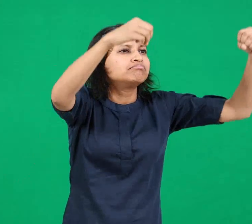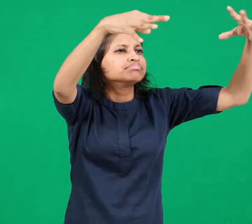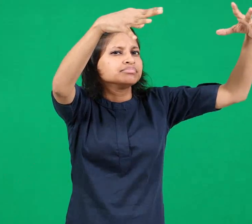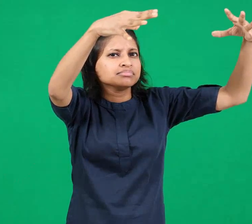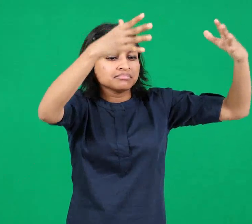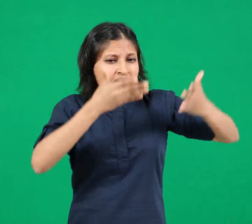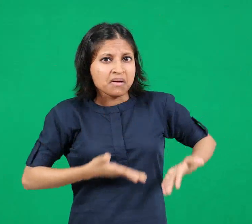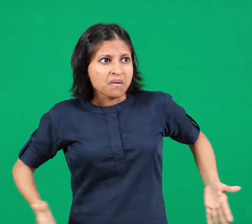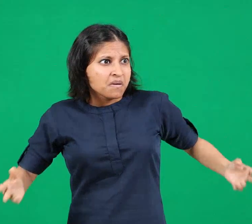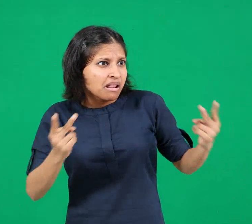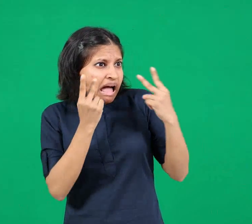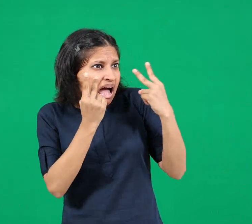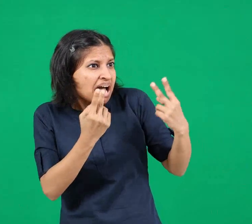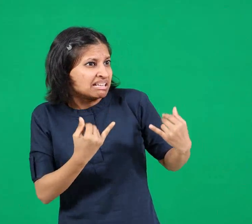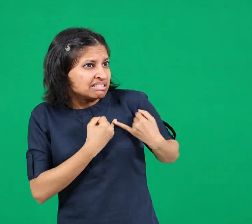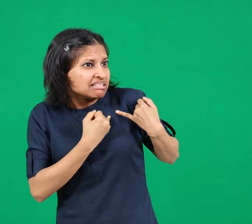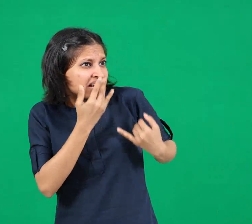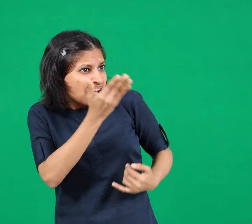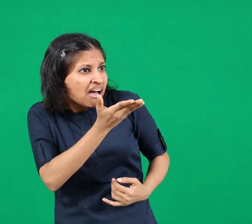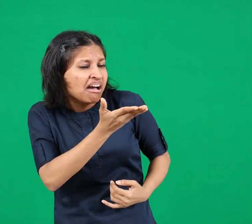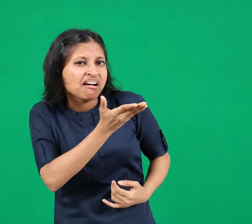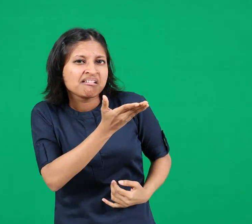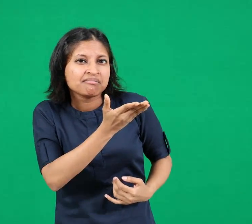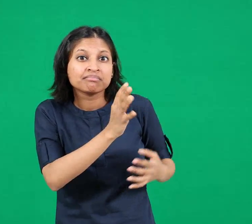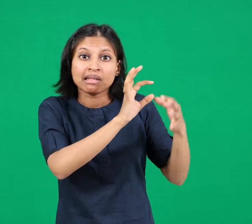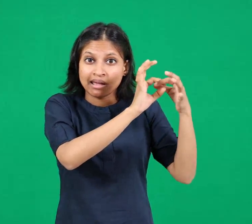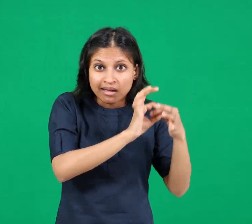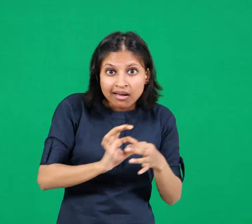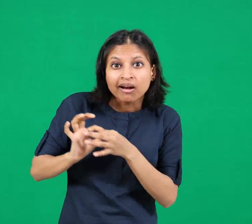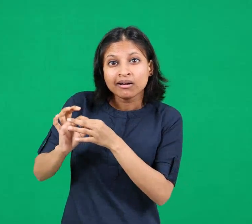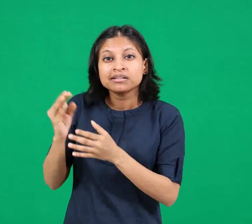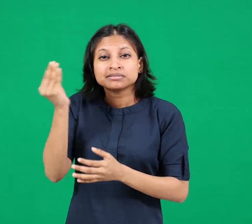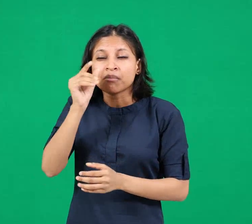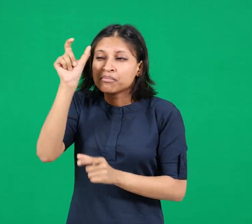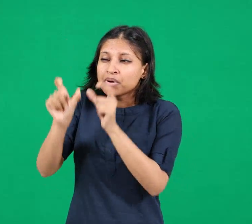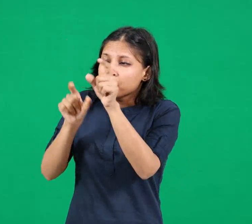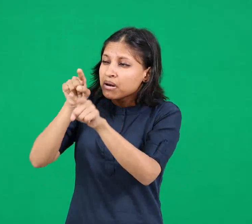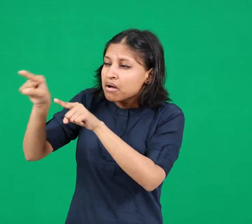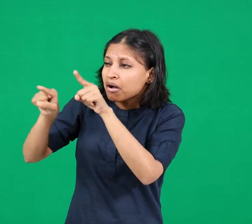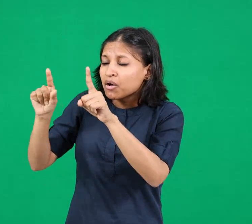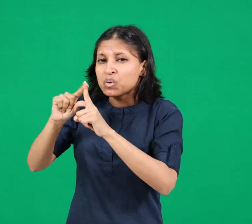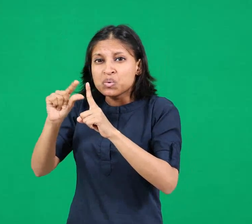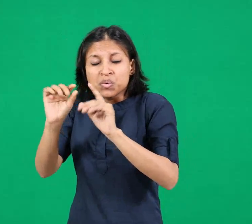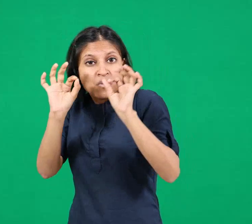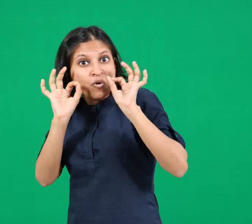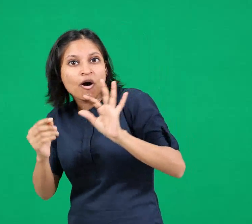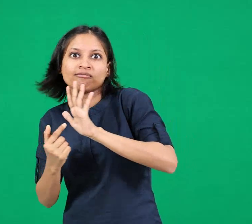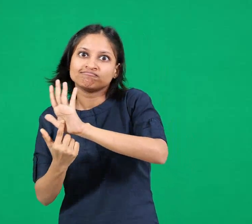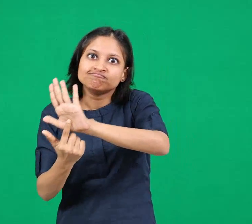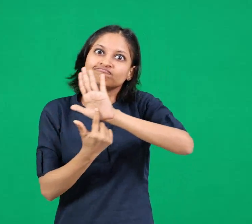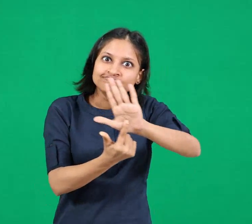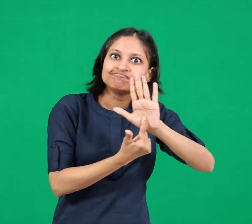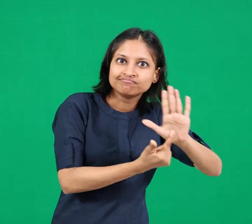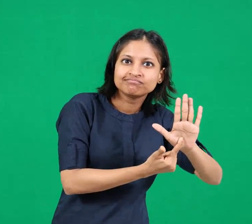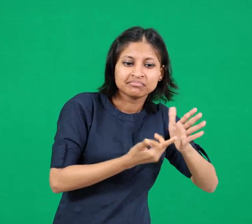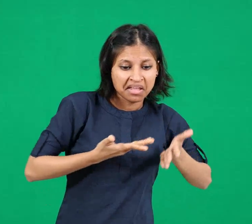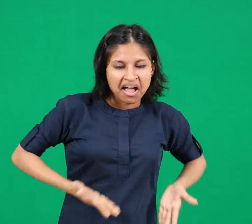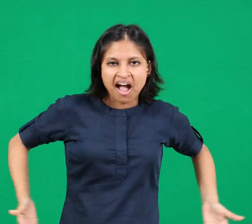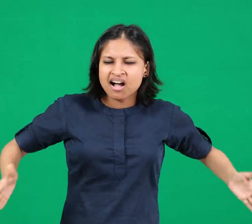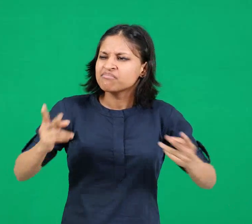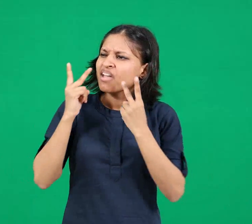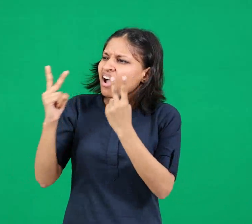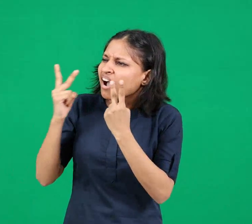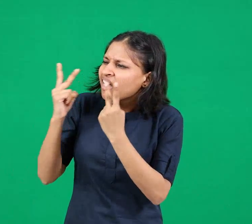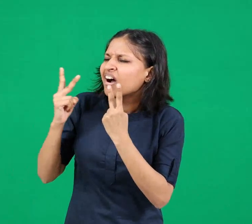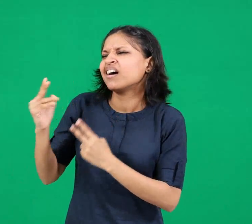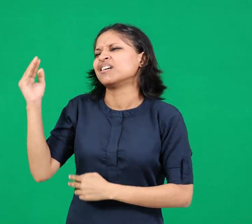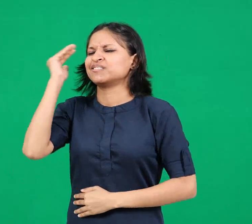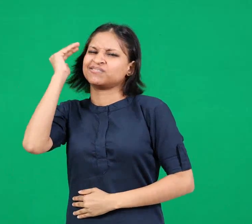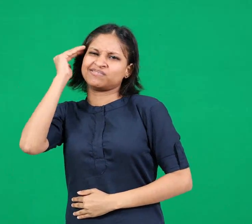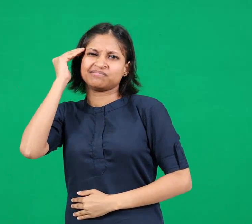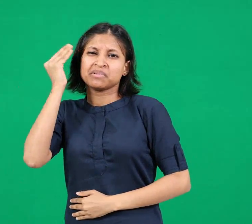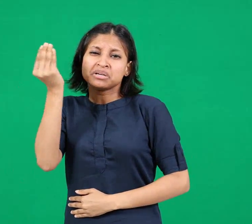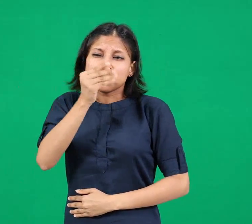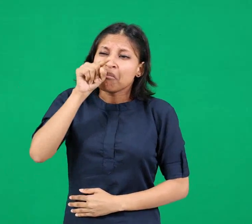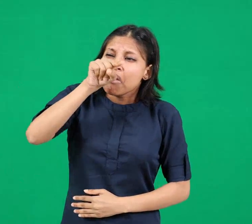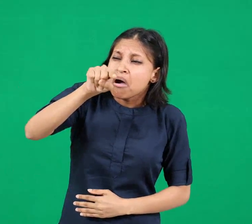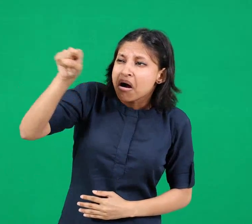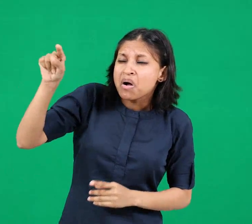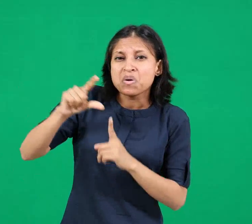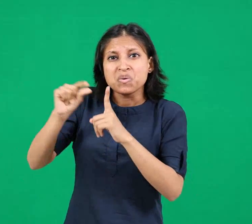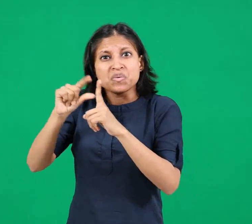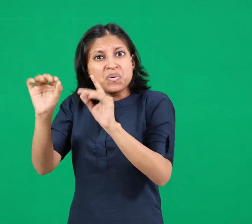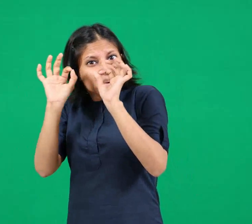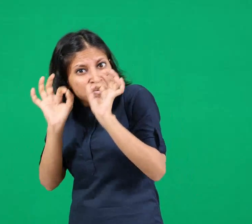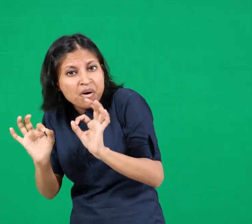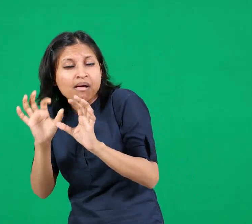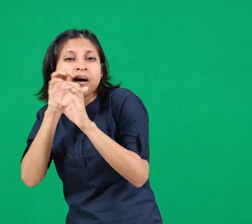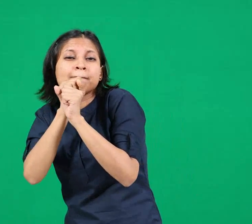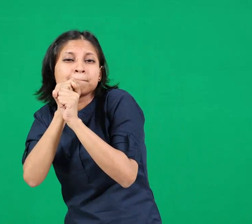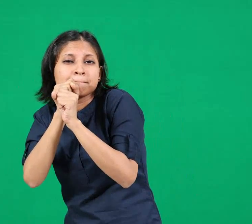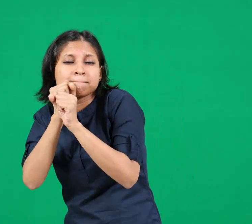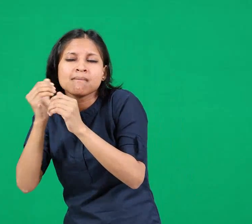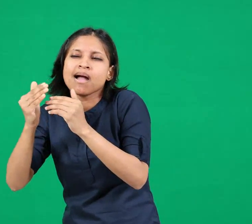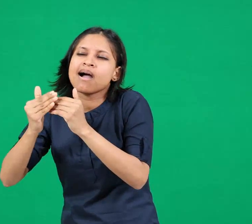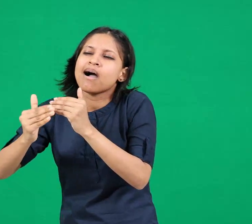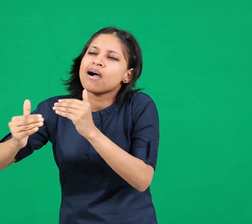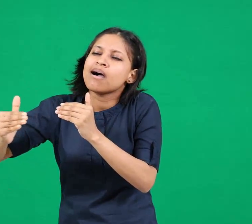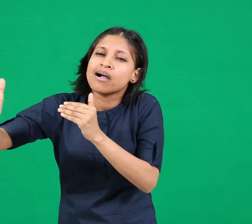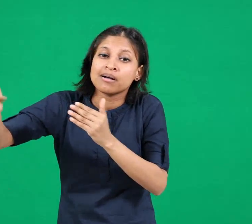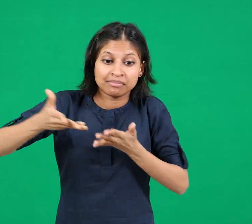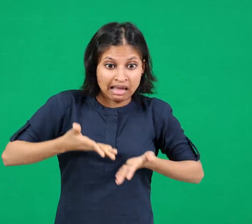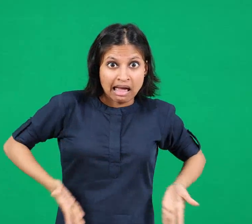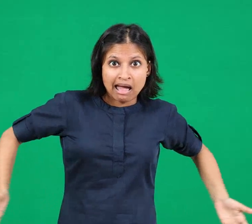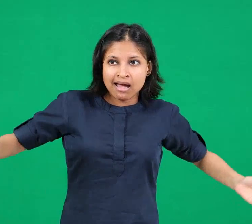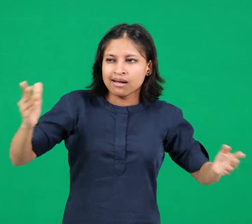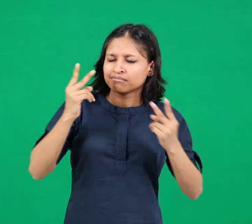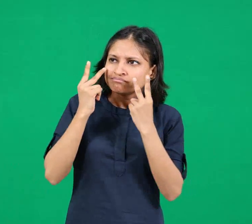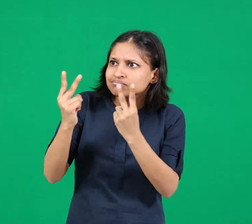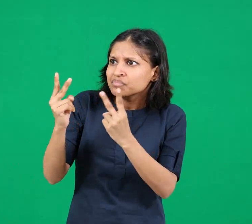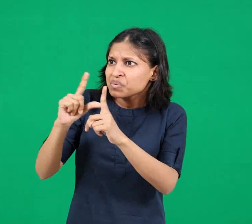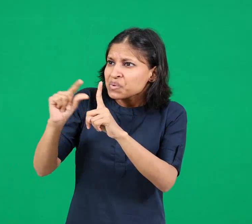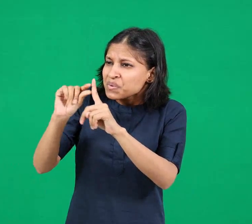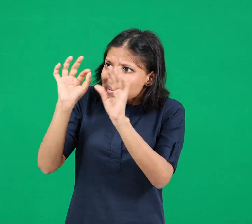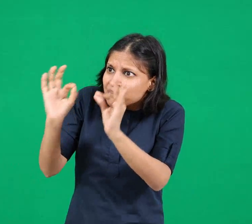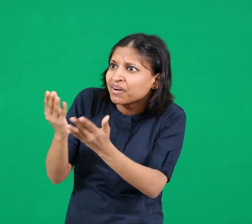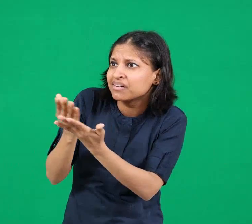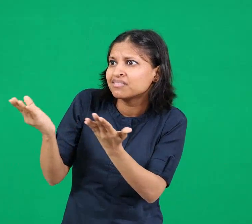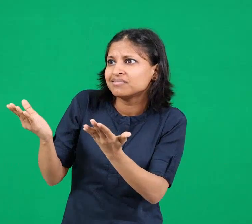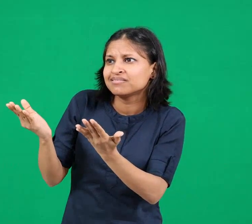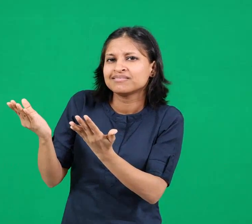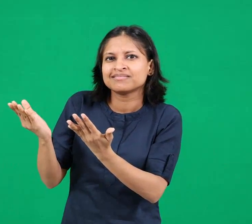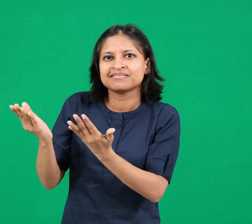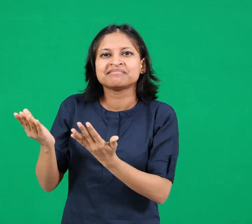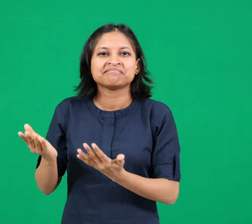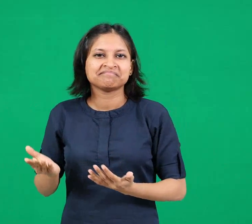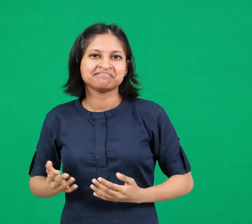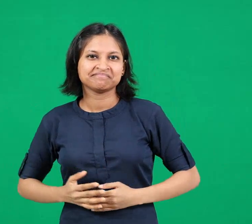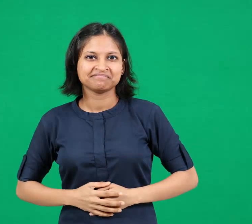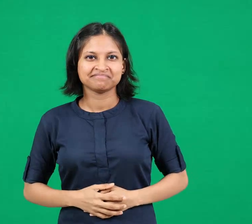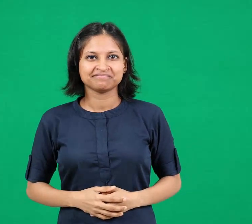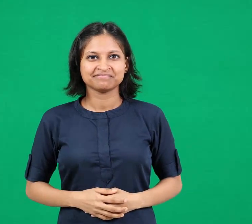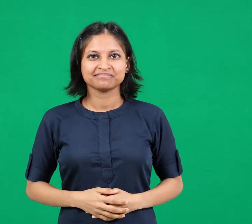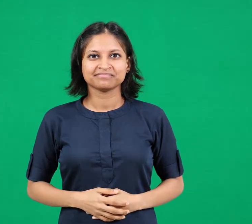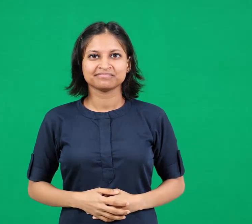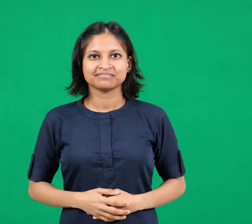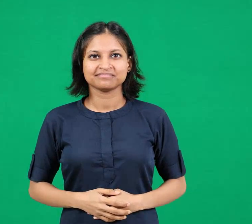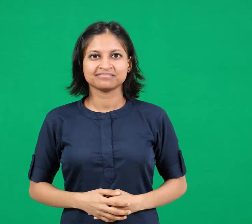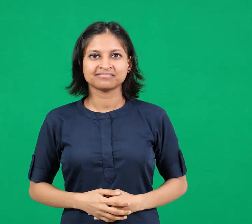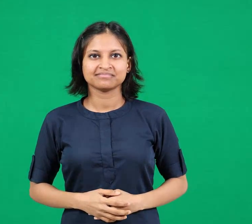In the same way, good deeds are obvious, and even the ones that are inconspicuous cannot remain hidden.